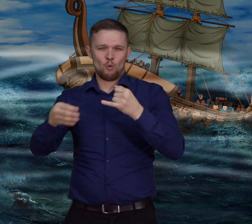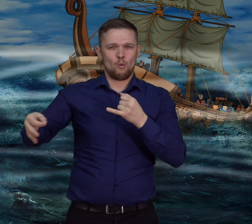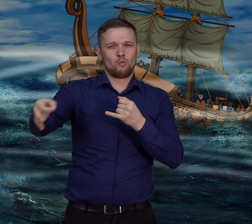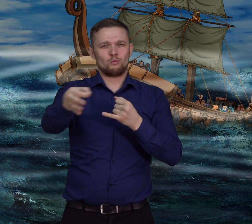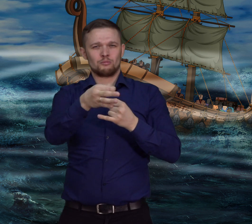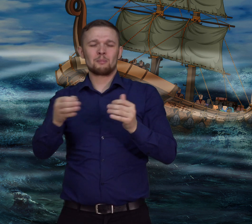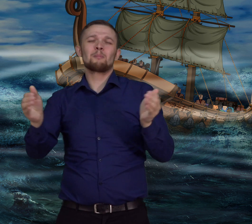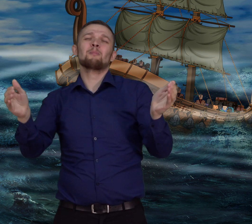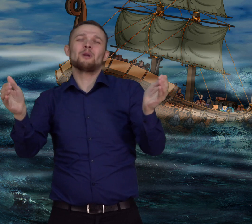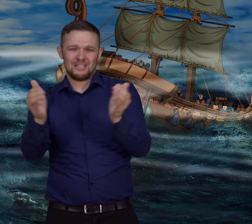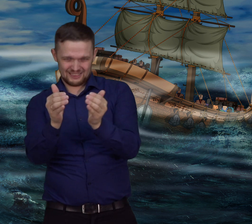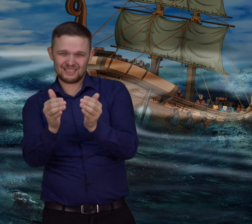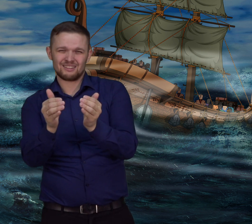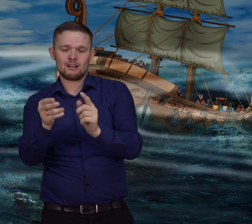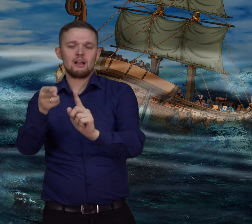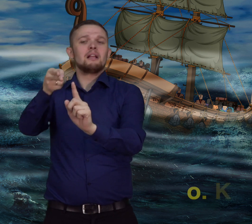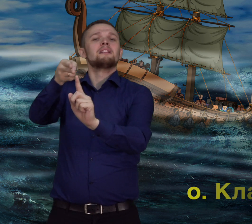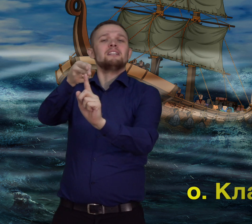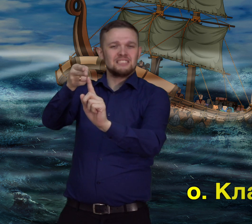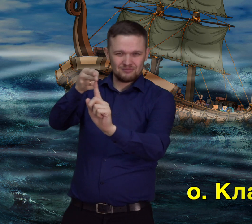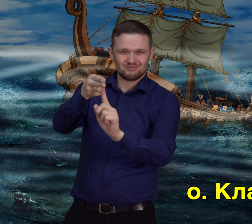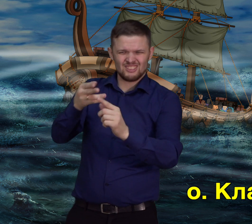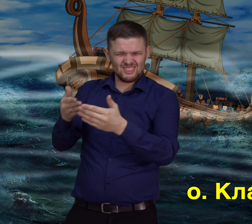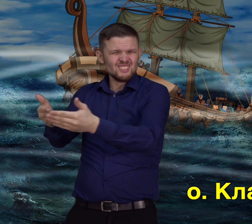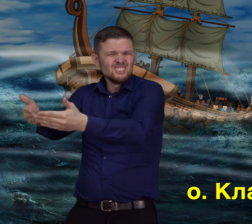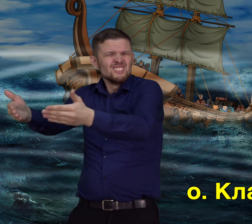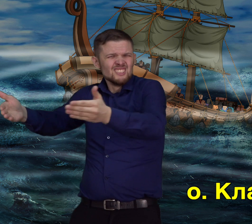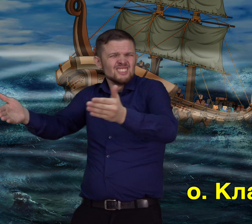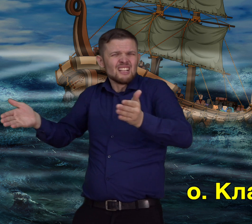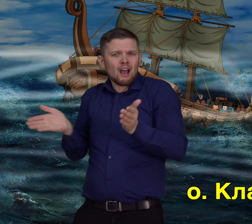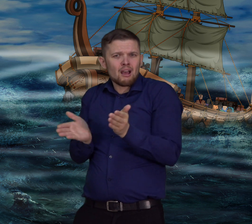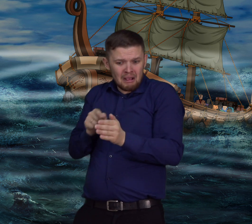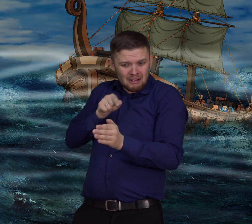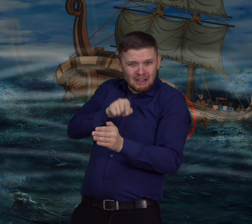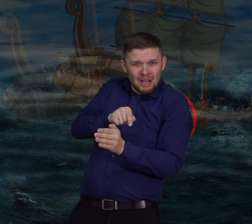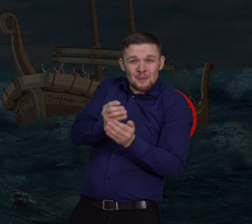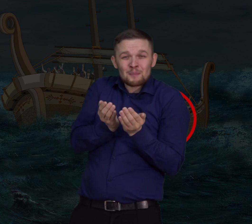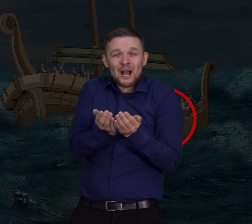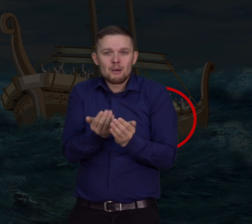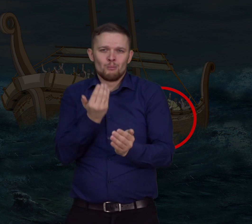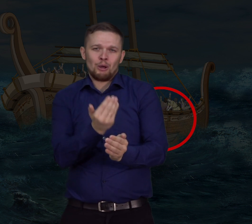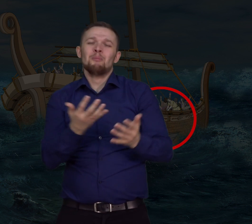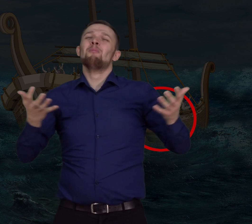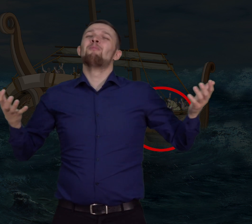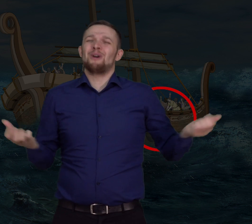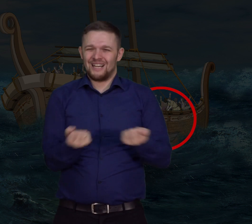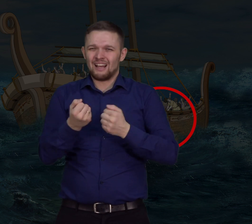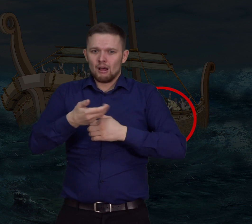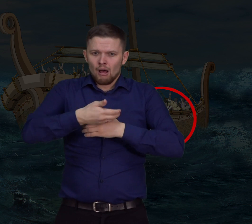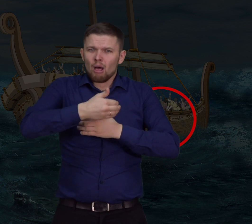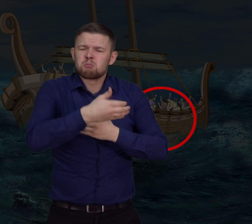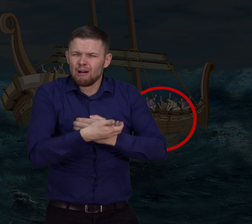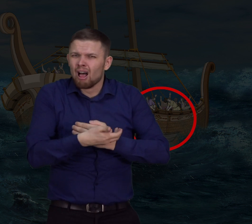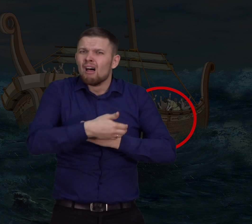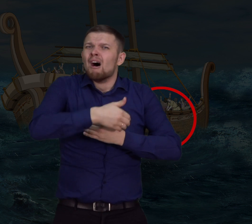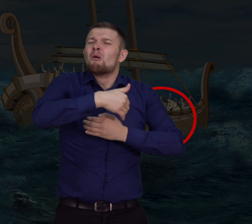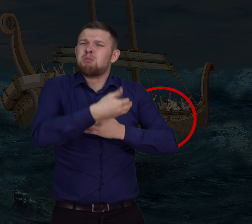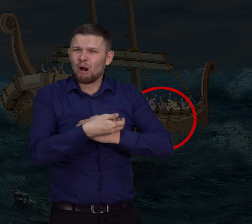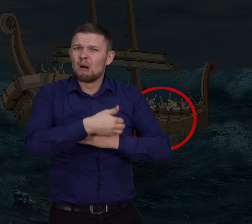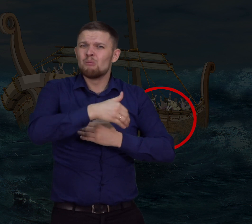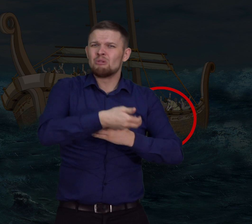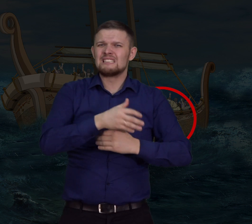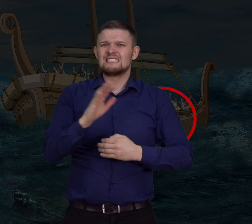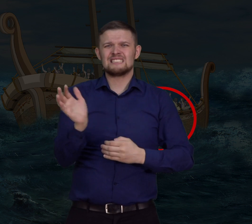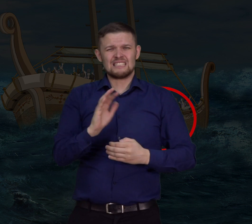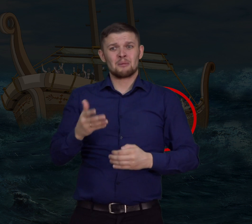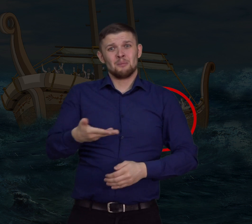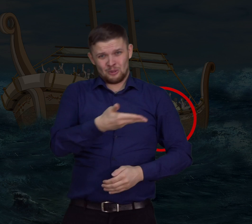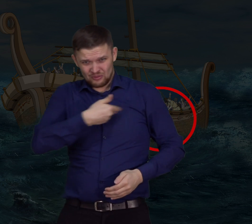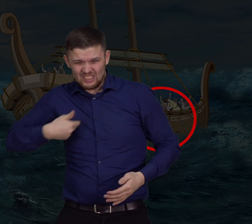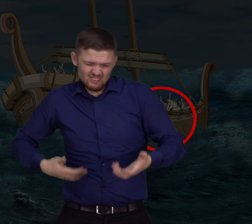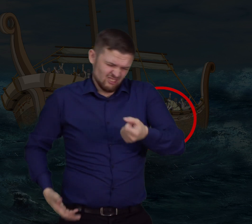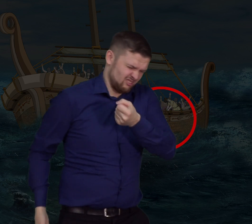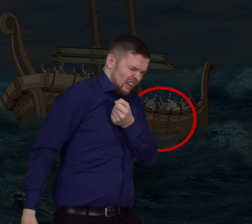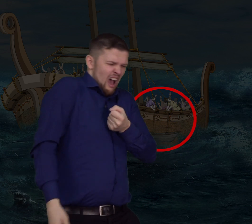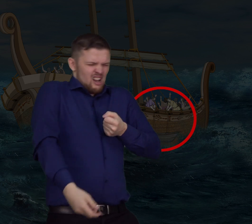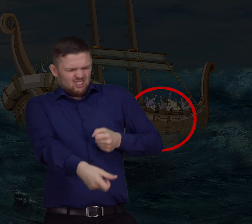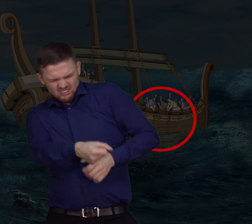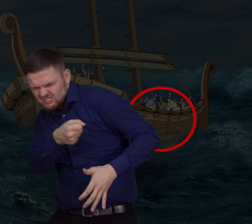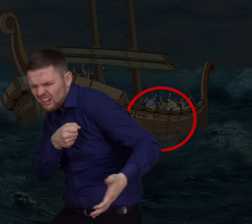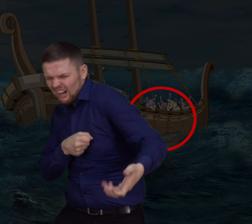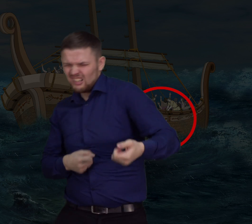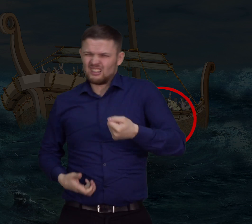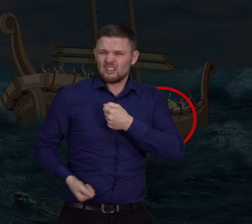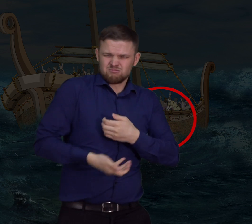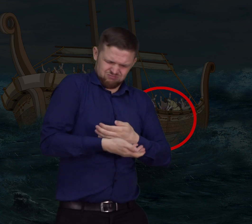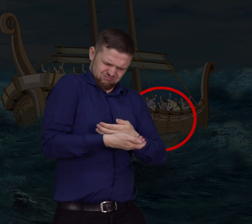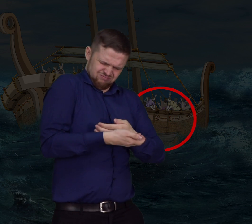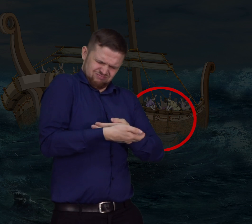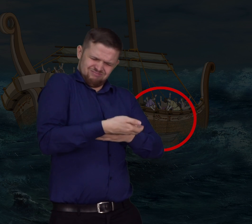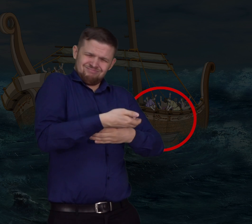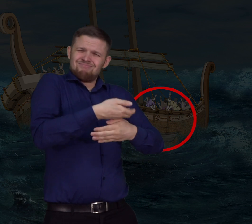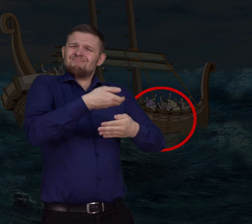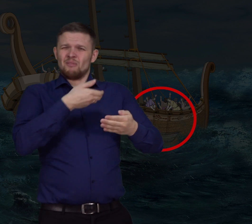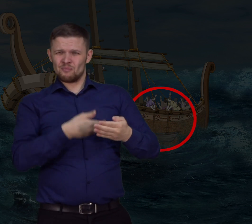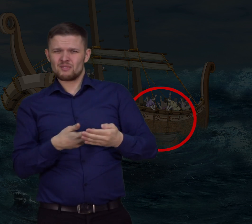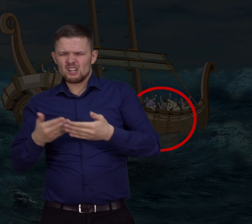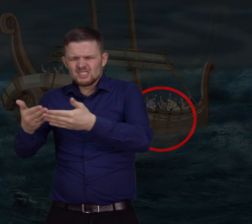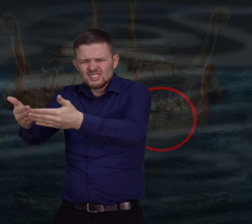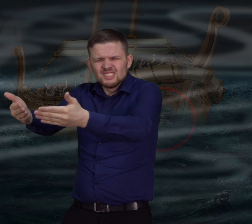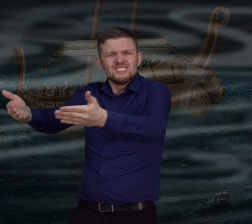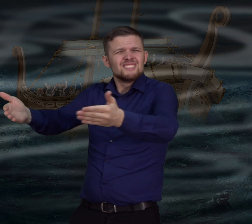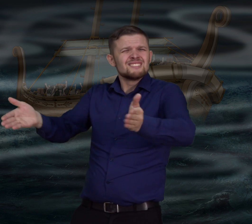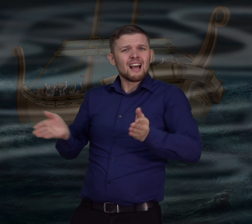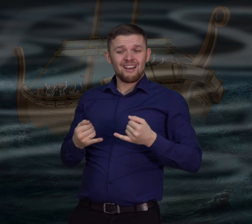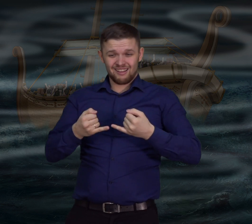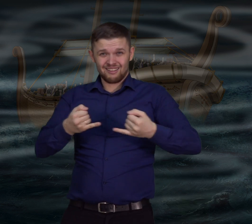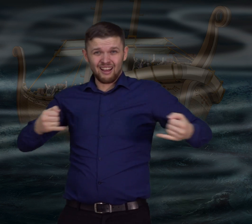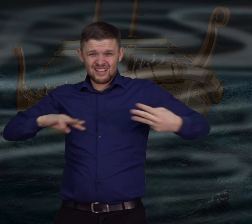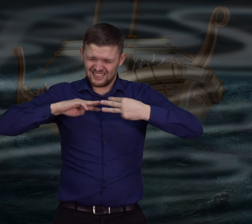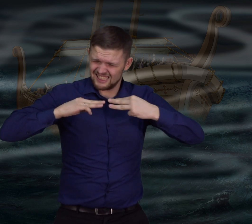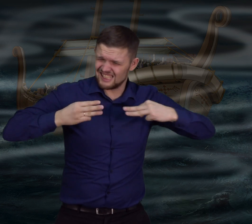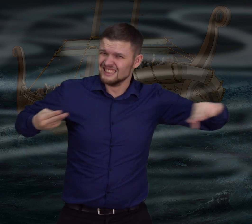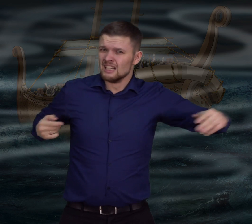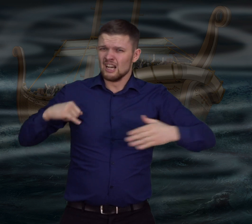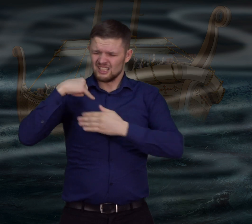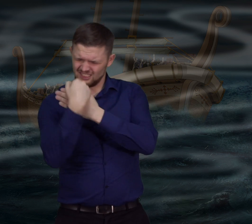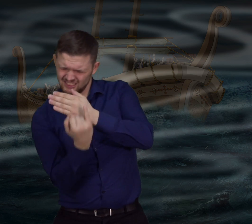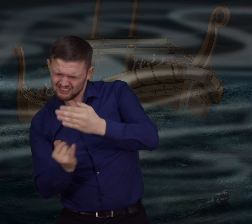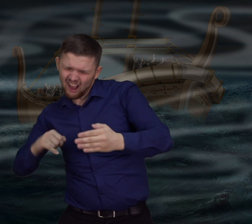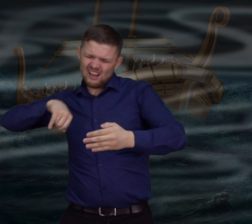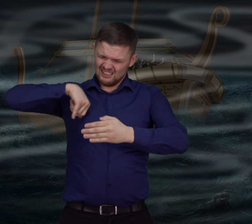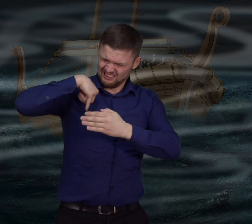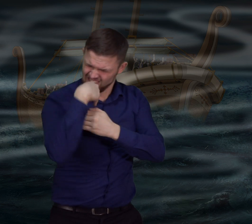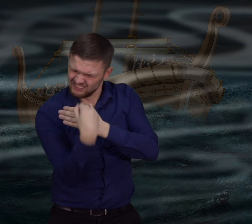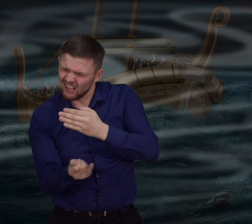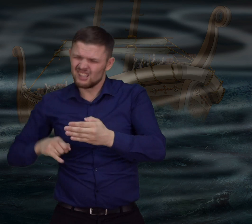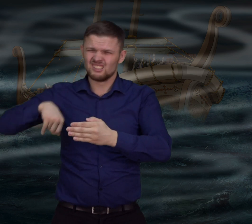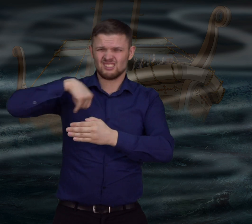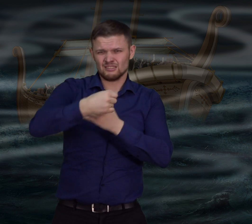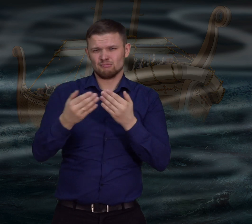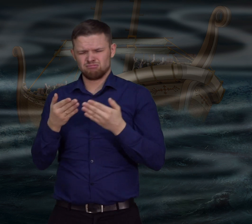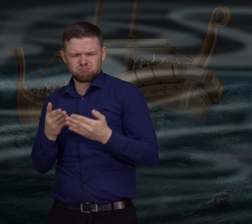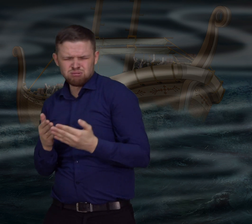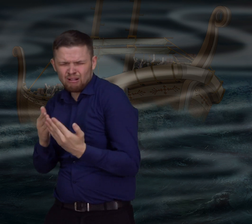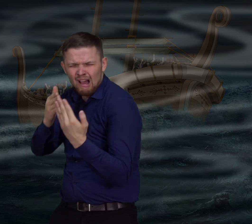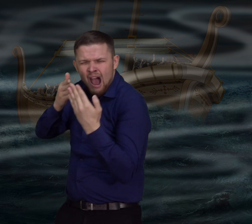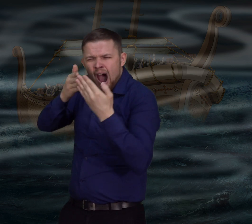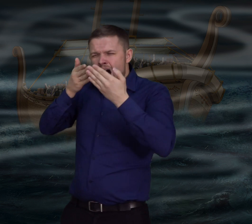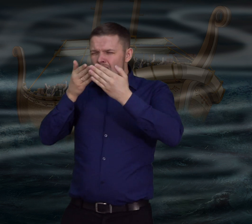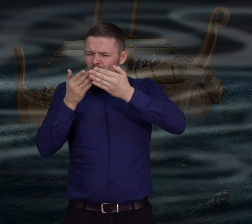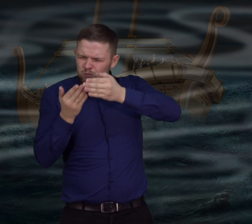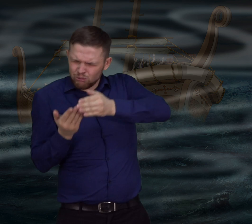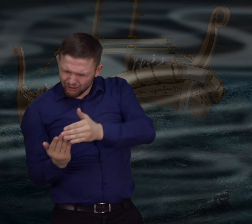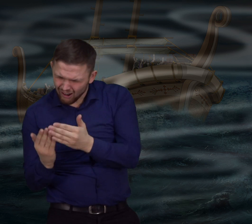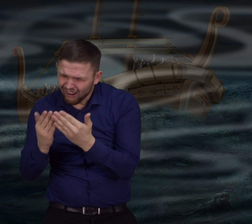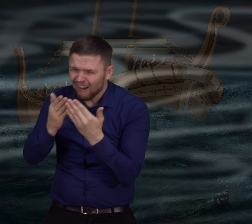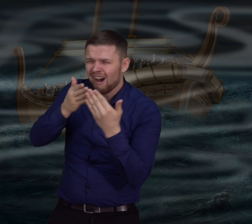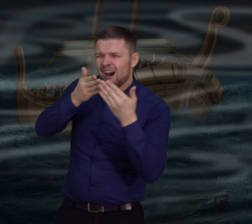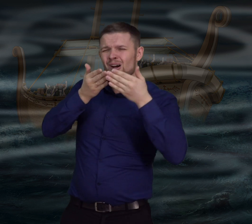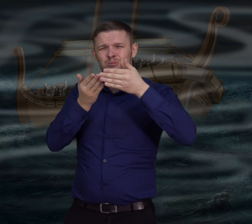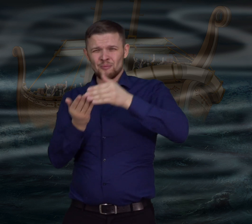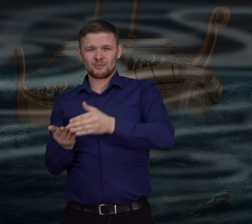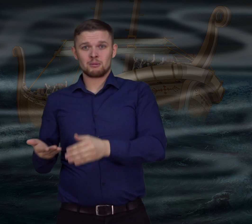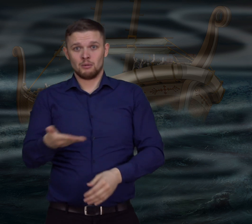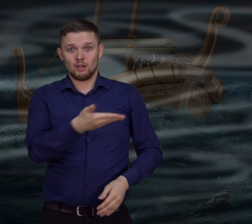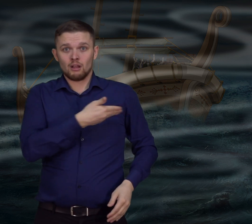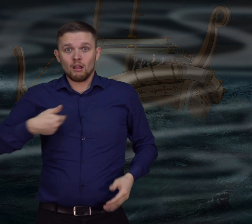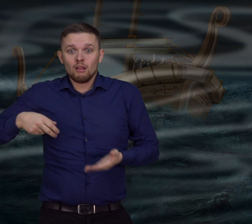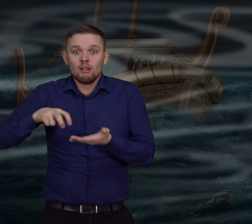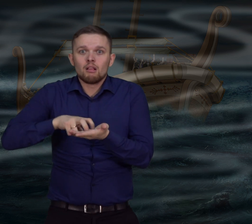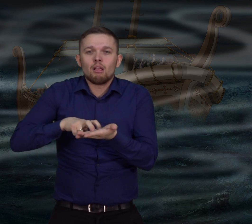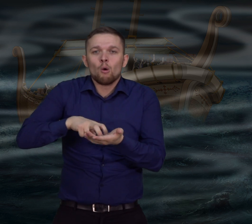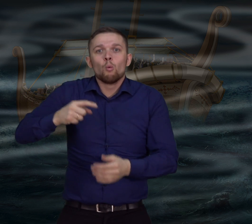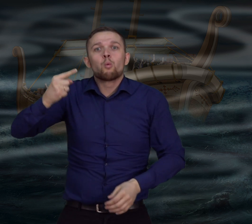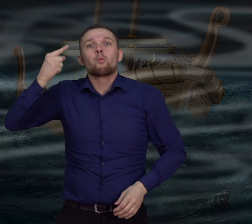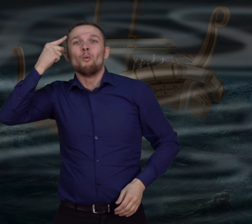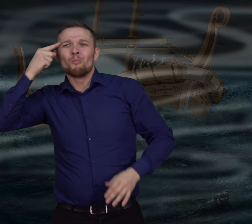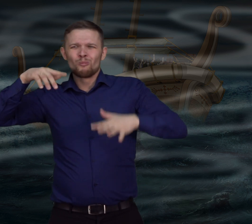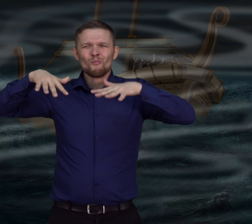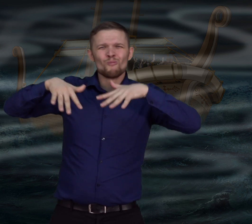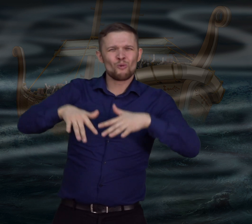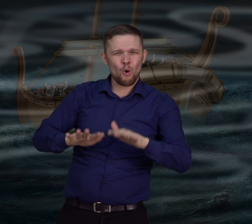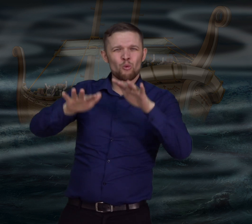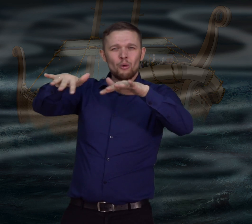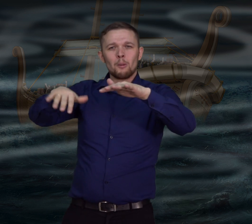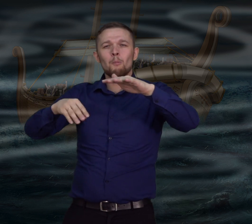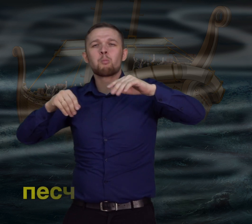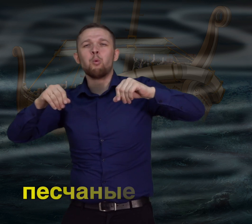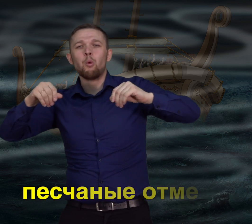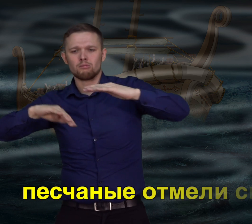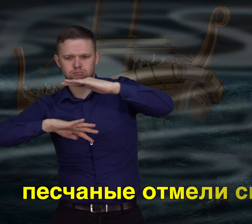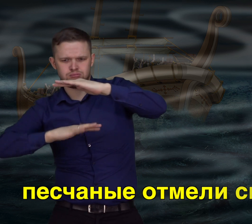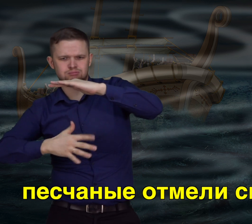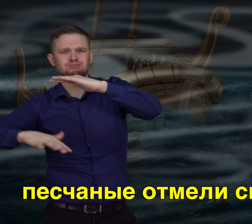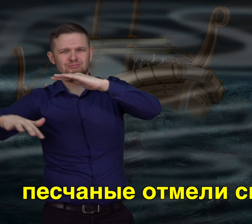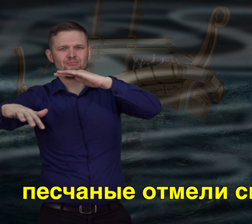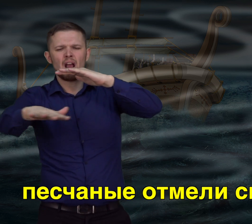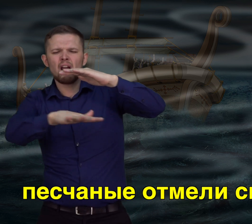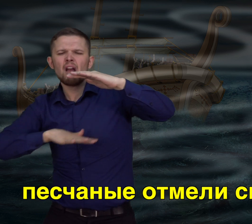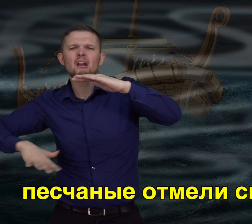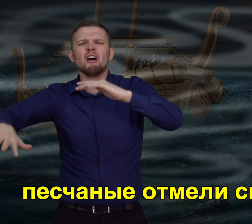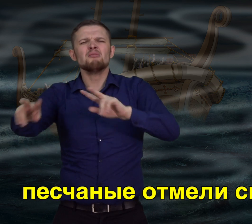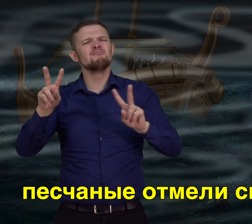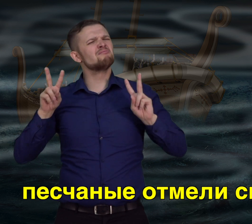Passing to the lee of a small island called Cauda, we barely managed to secure the lifeboat. After hoisting it up, the crew used ropes to undergird the ship.